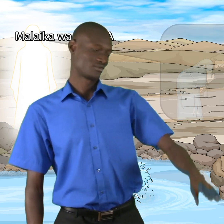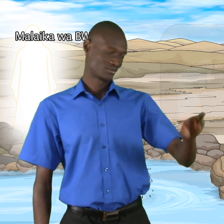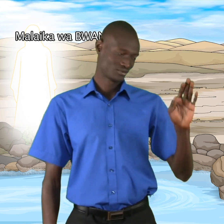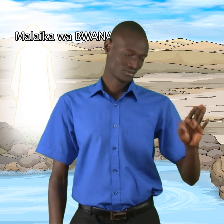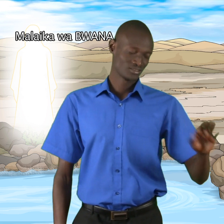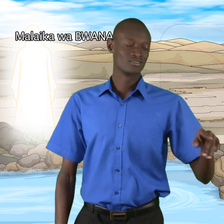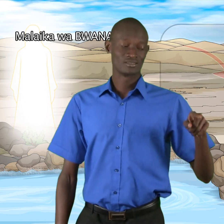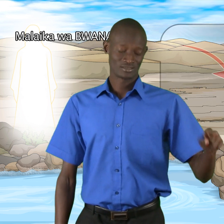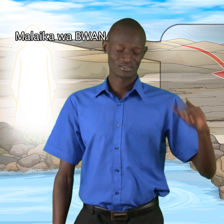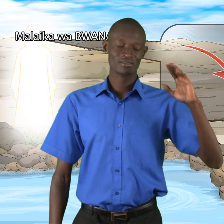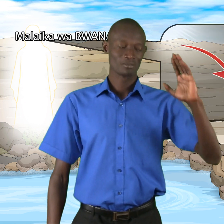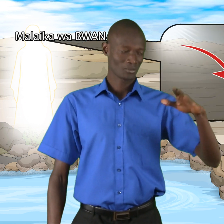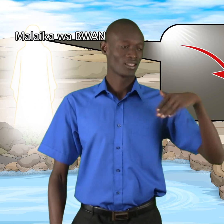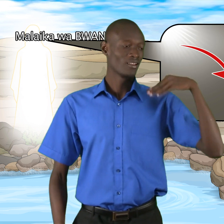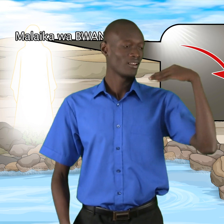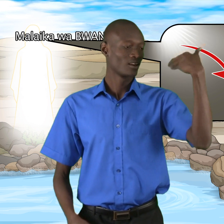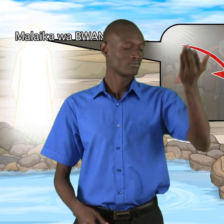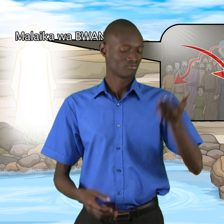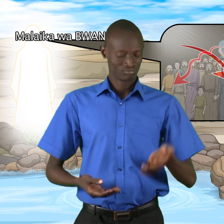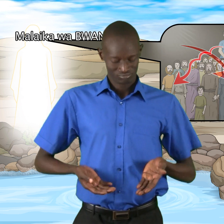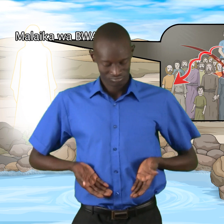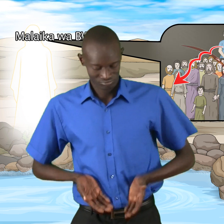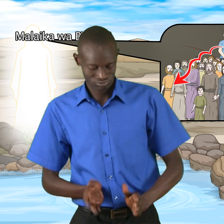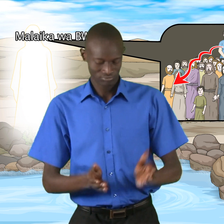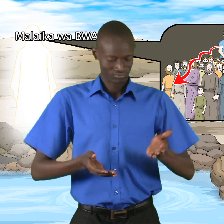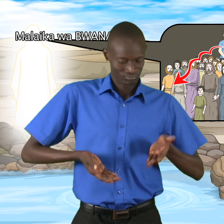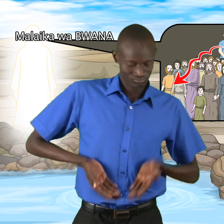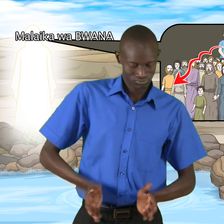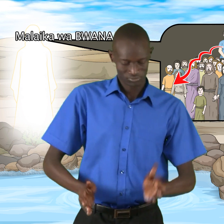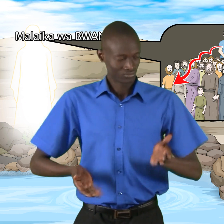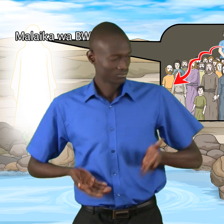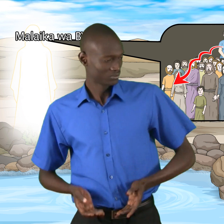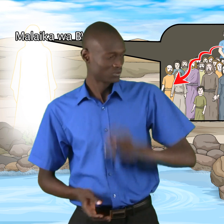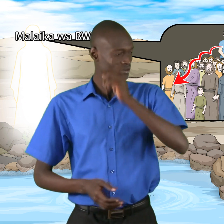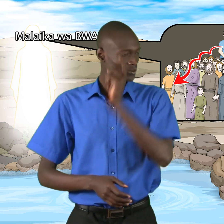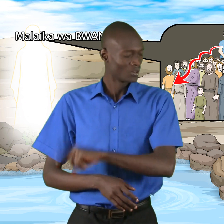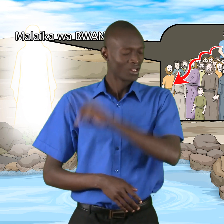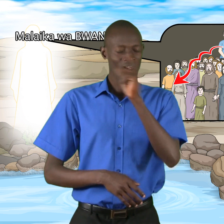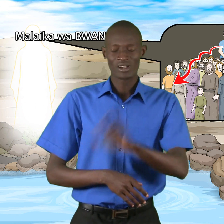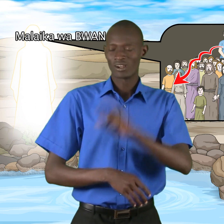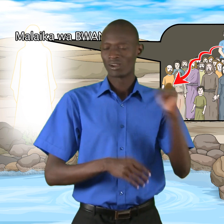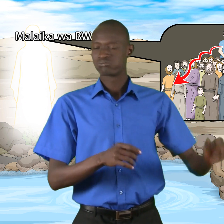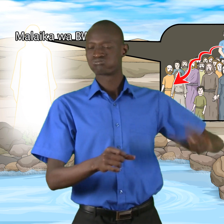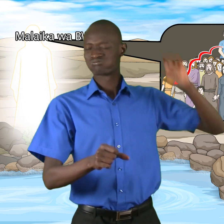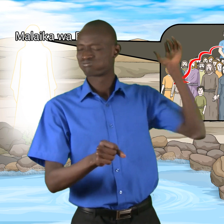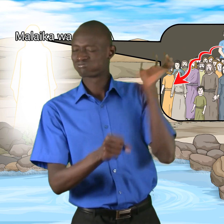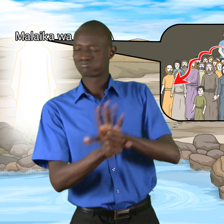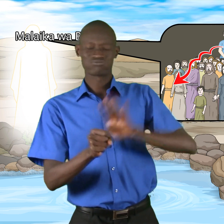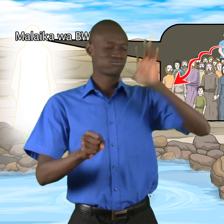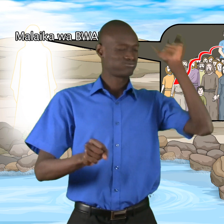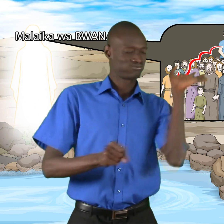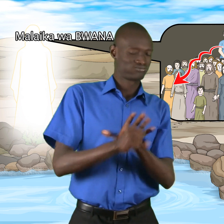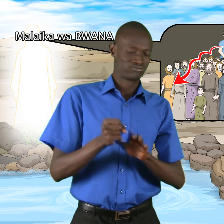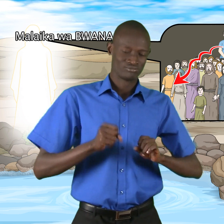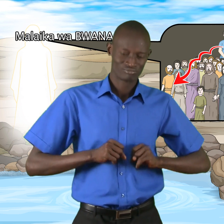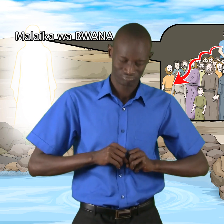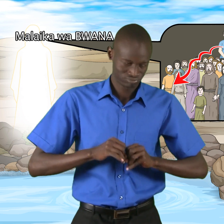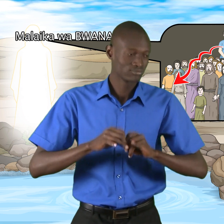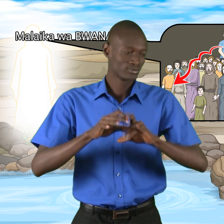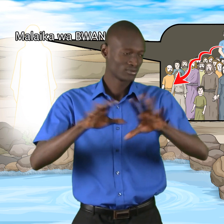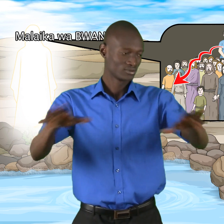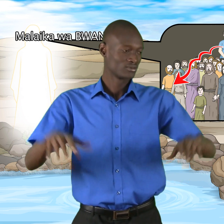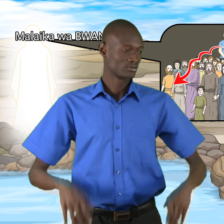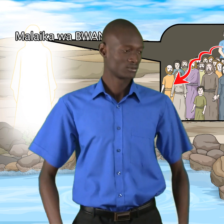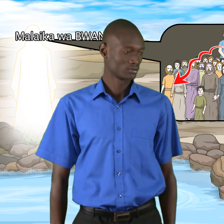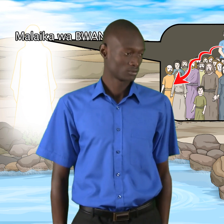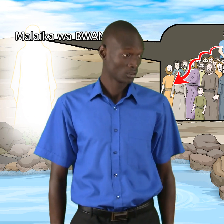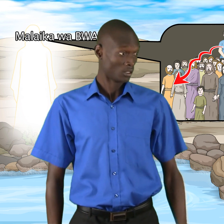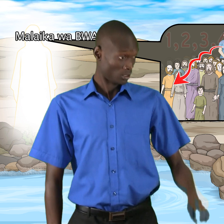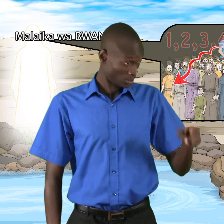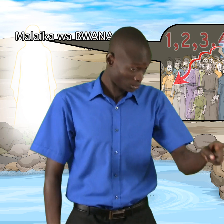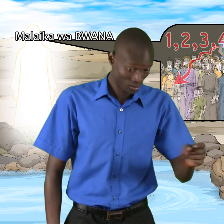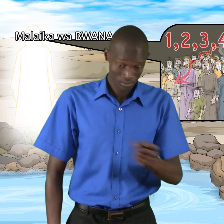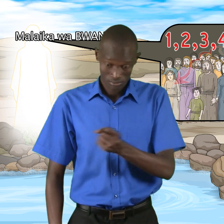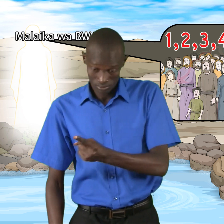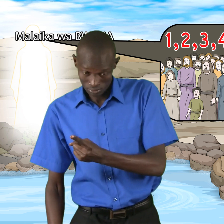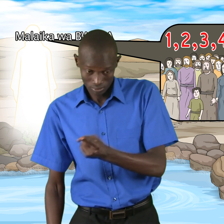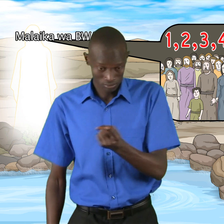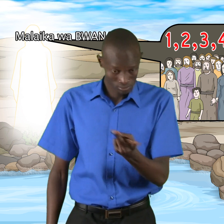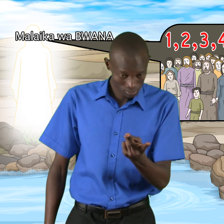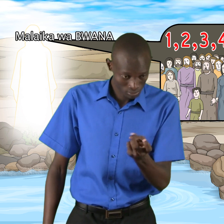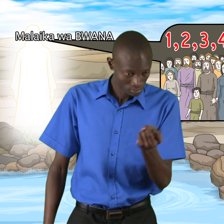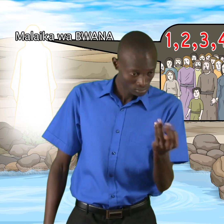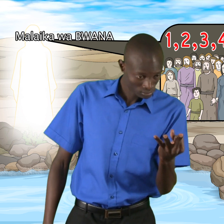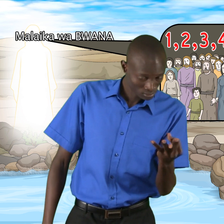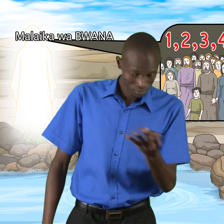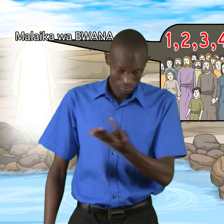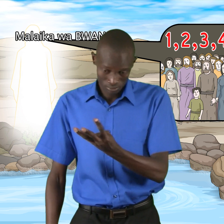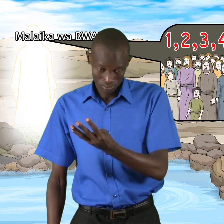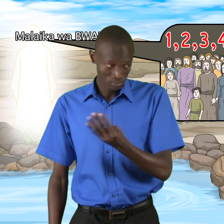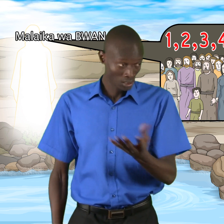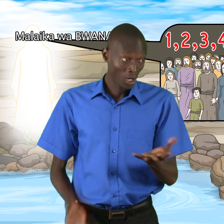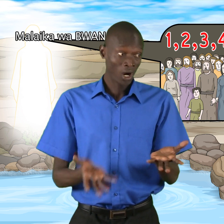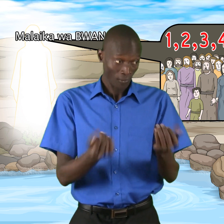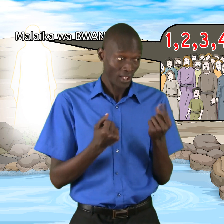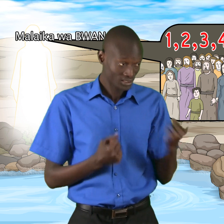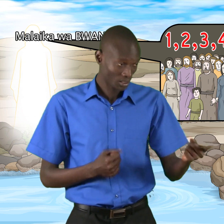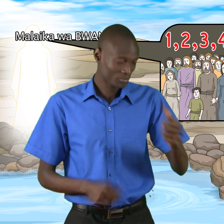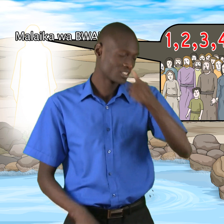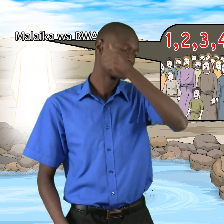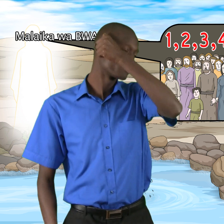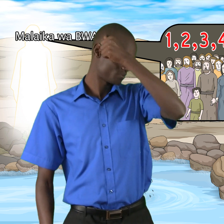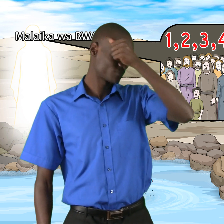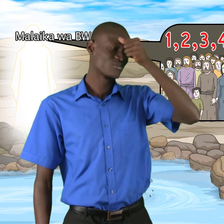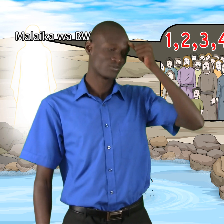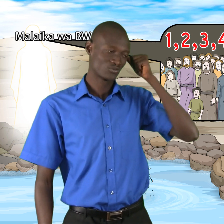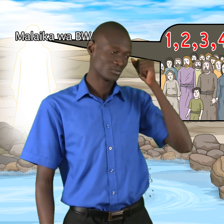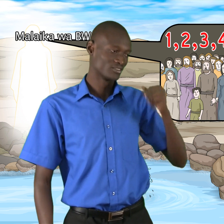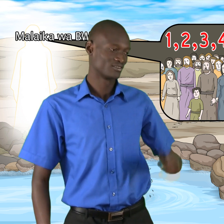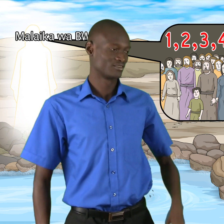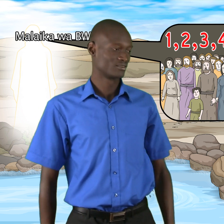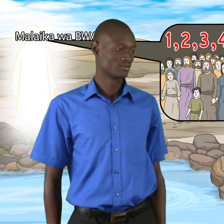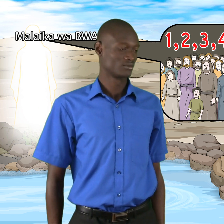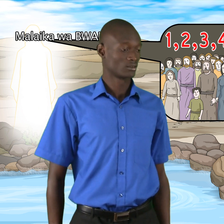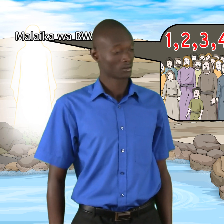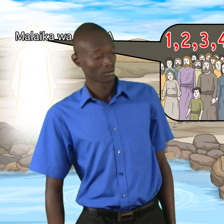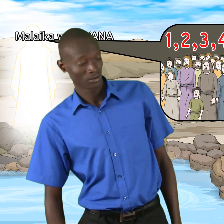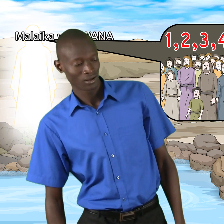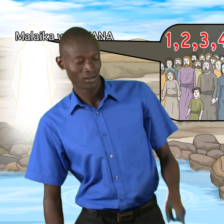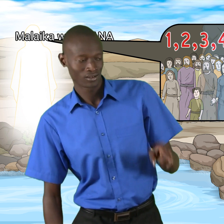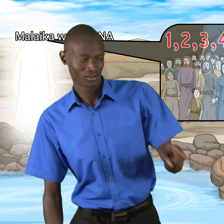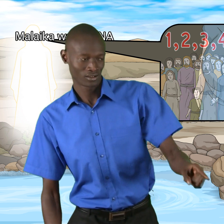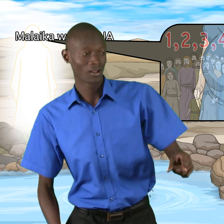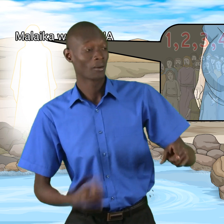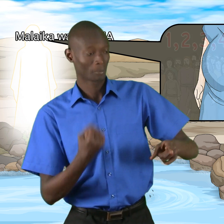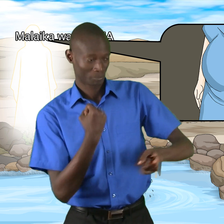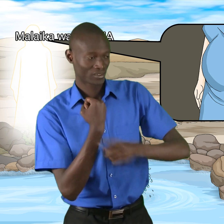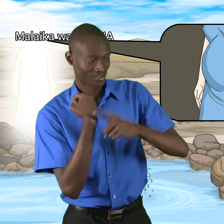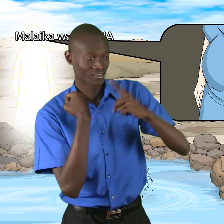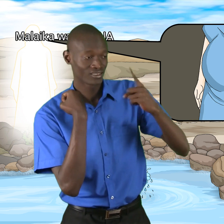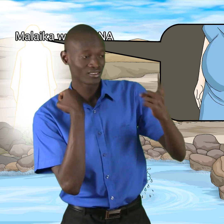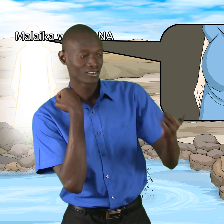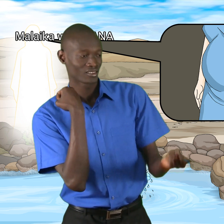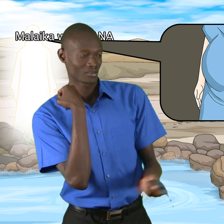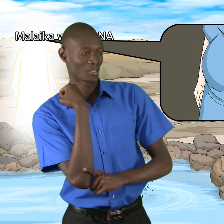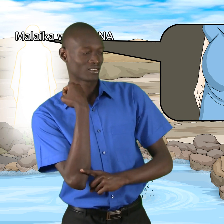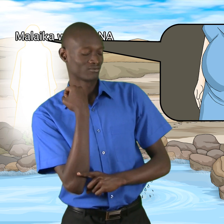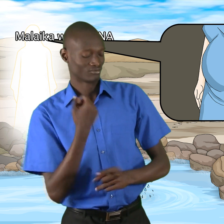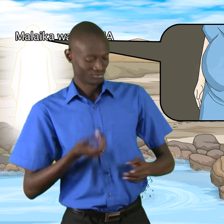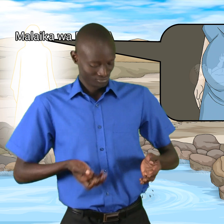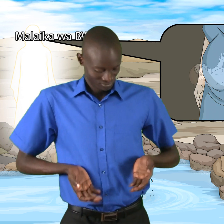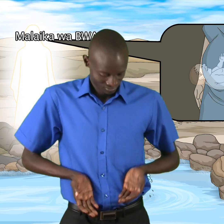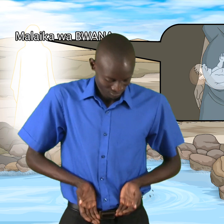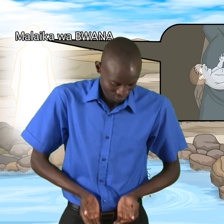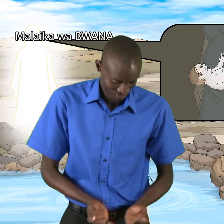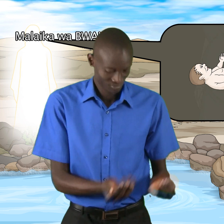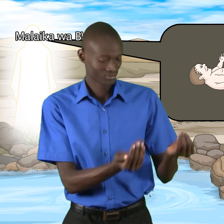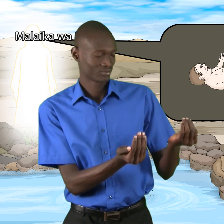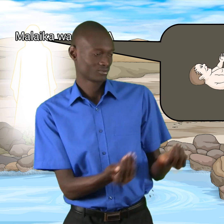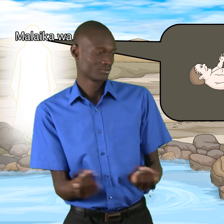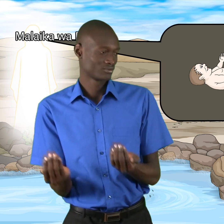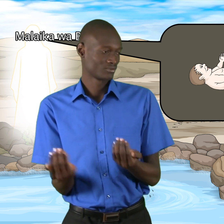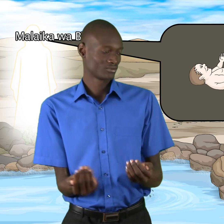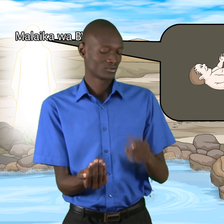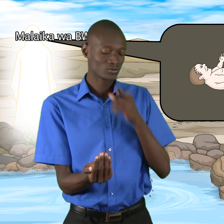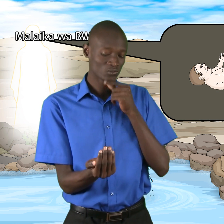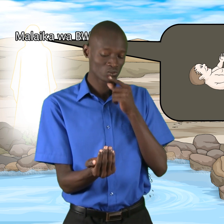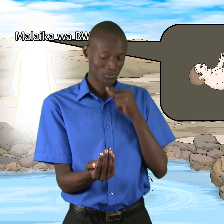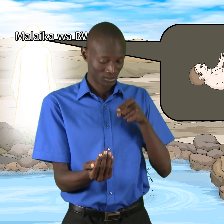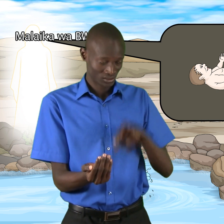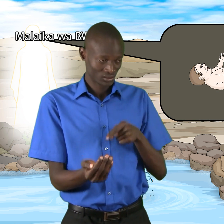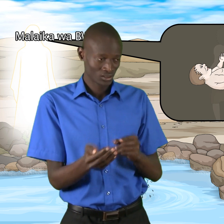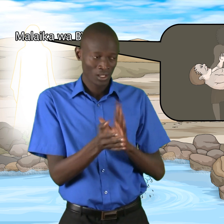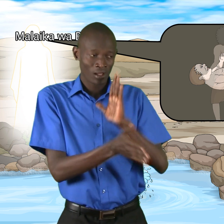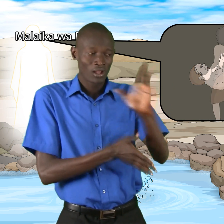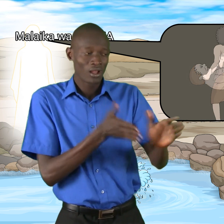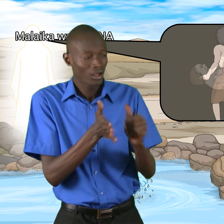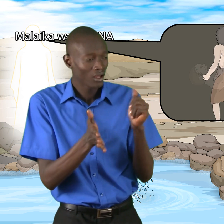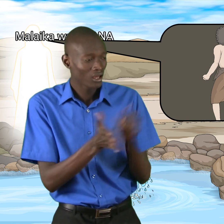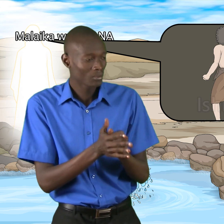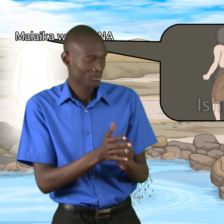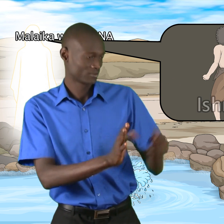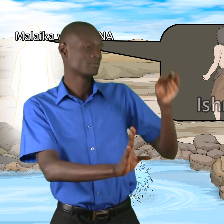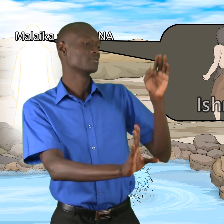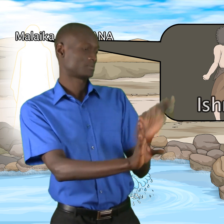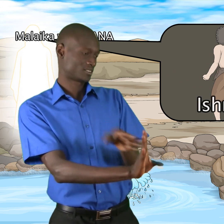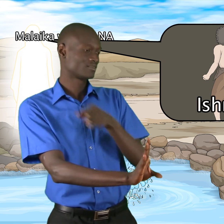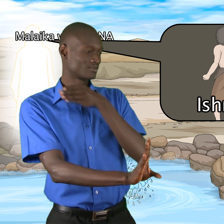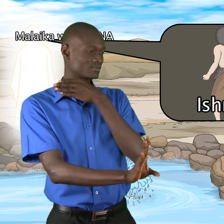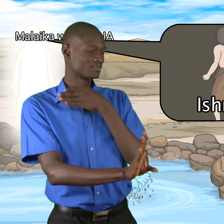Then the angel added, “I will greatly multiply your offspring so that they will be too numerous to count.” The angel of the LORD proceeded: “Behold, you have conceived and will bear a son.